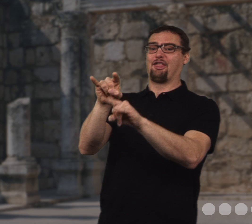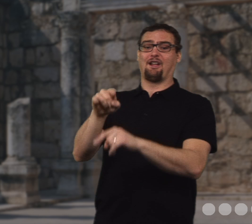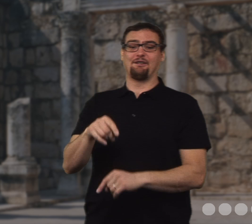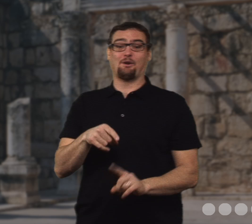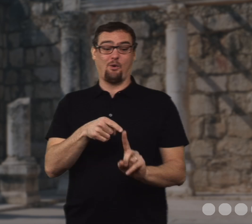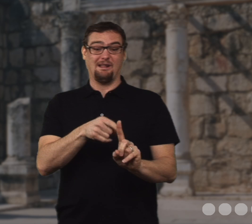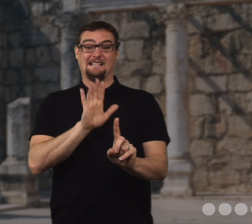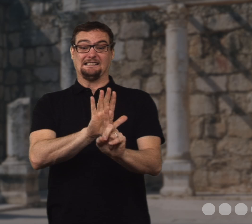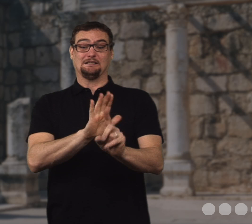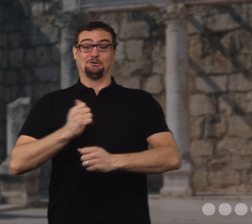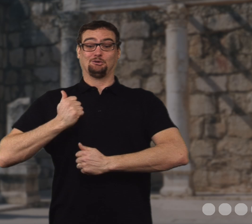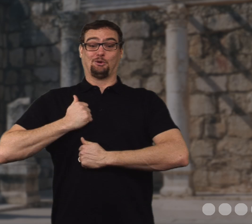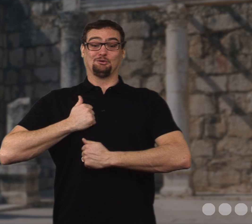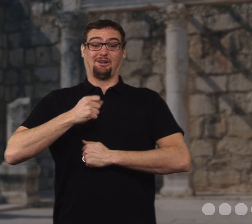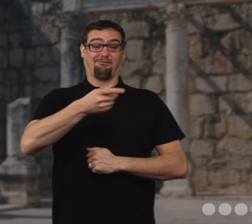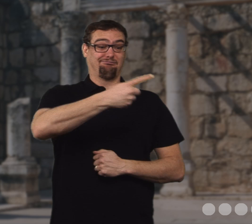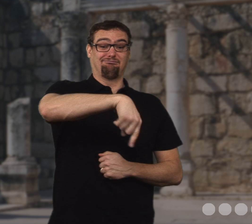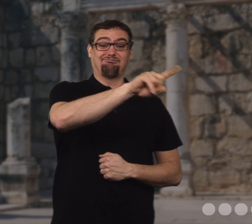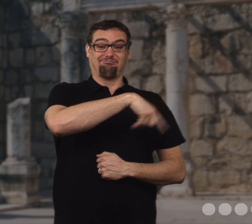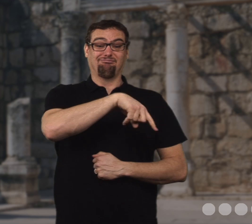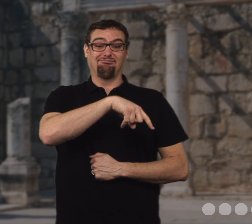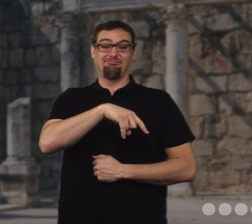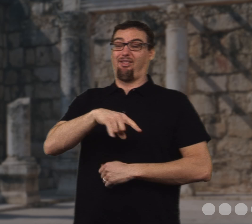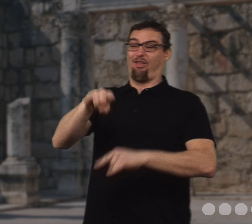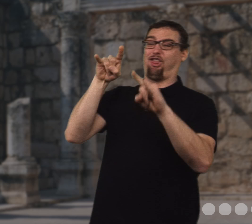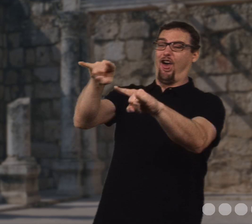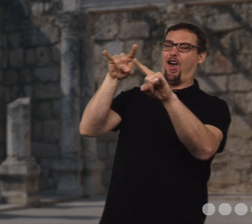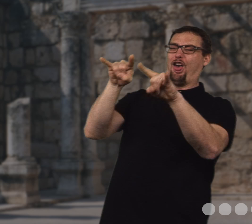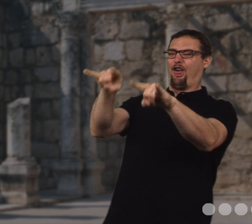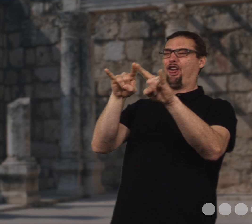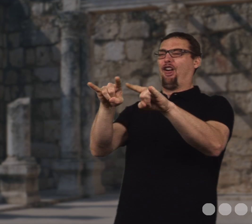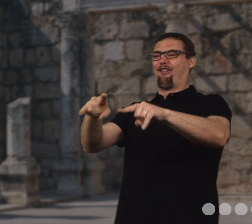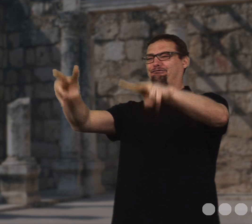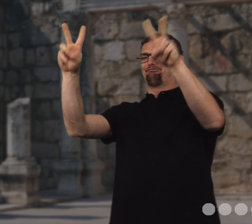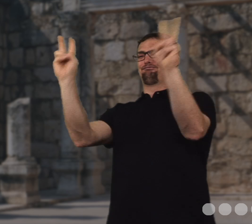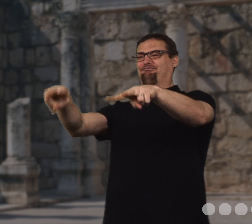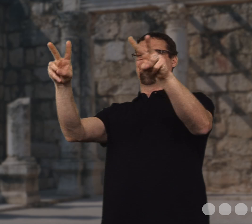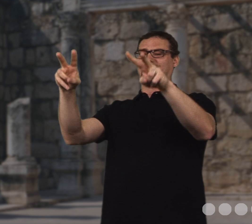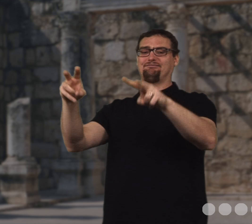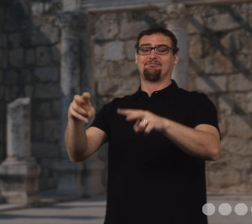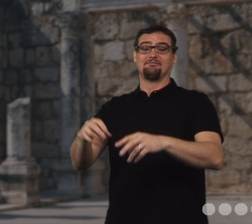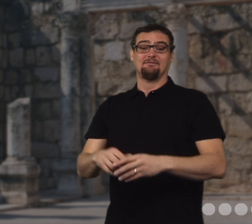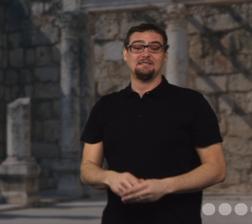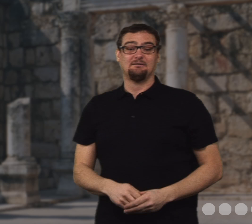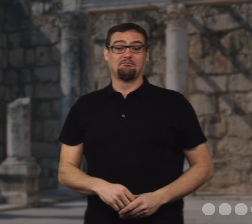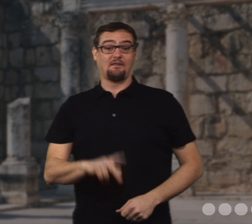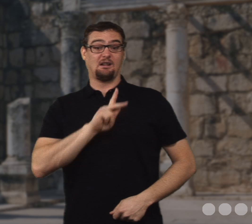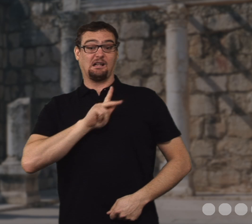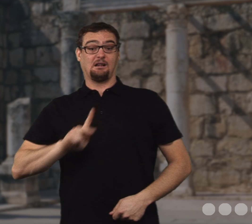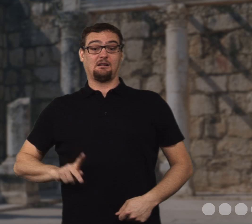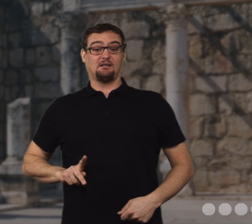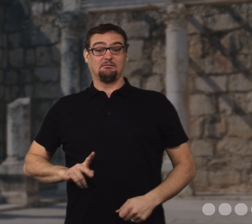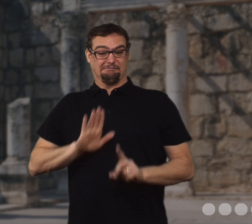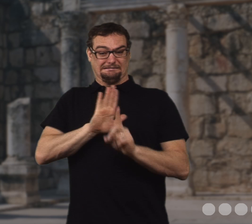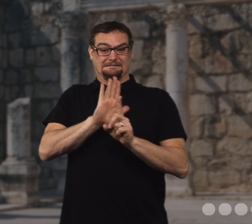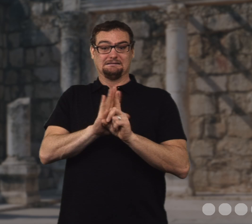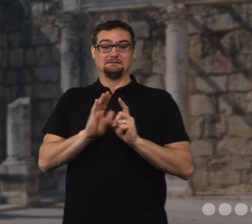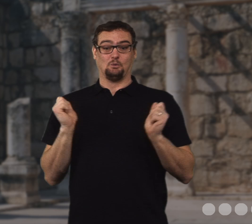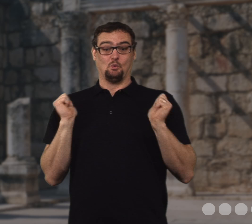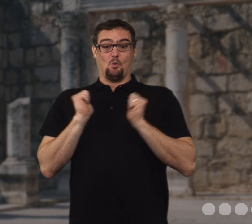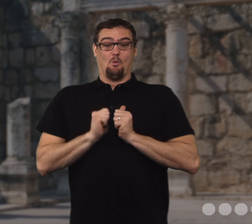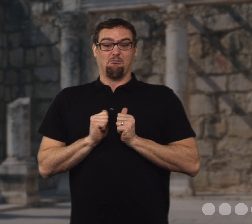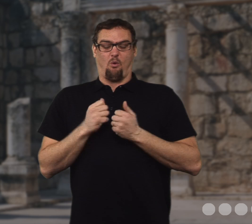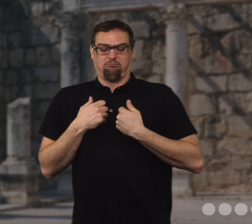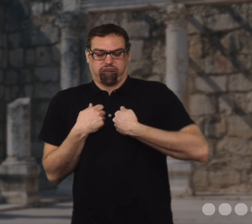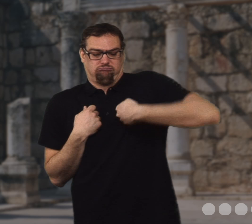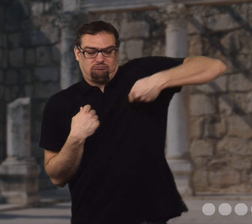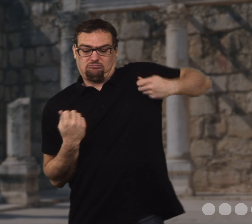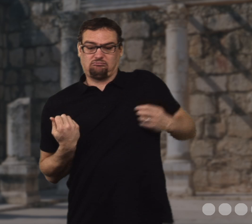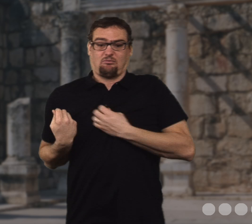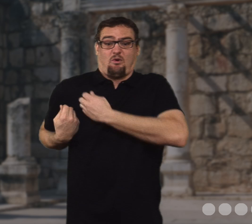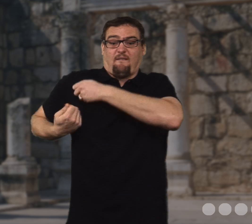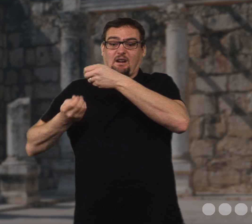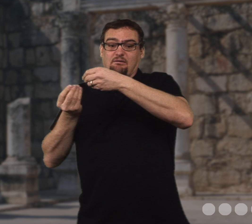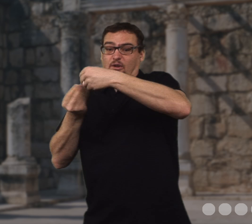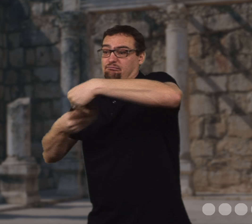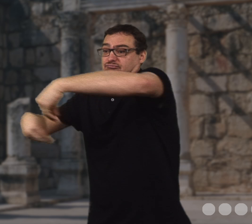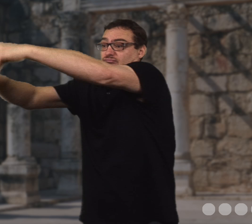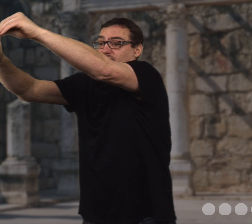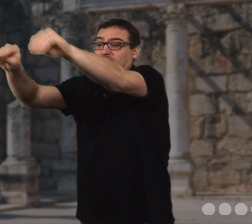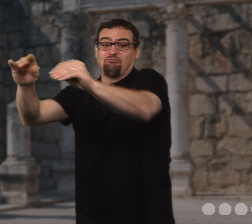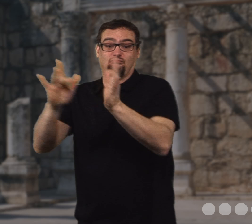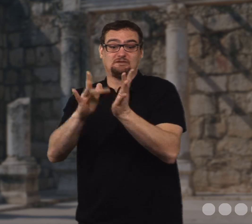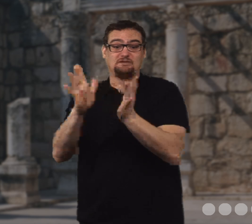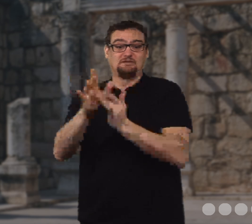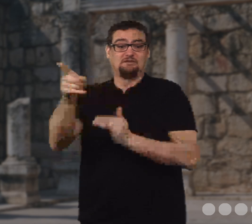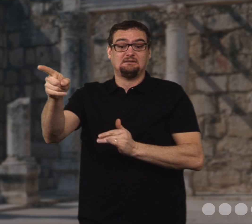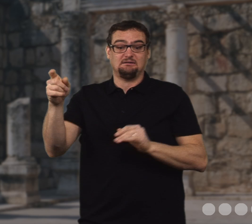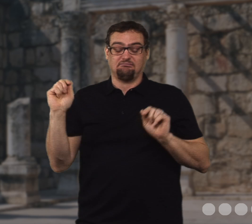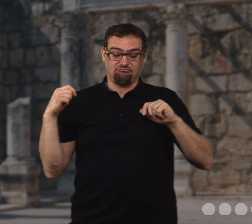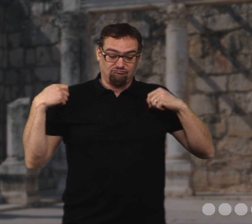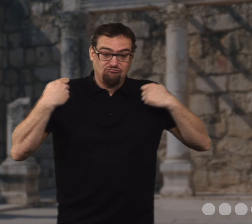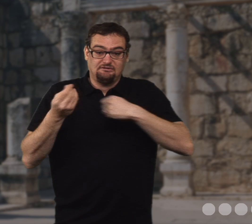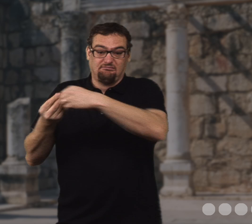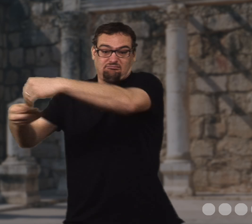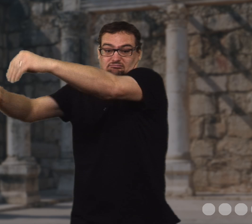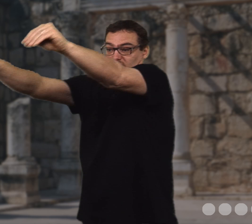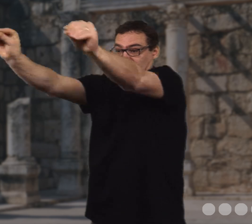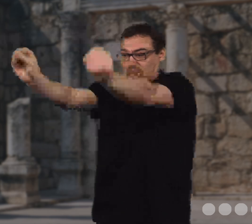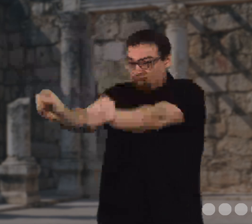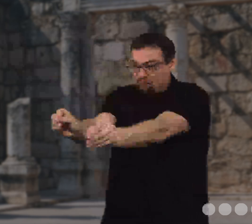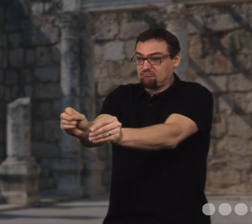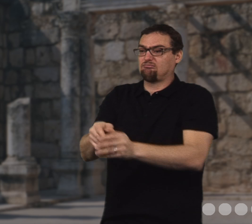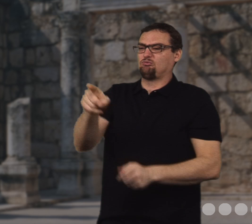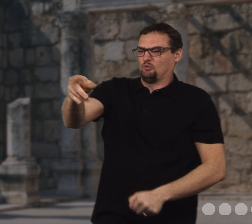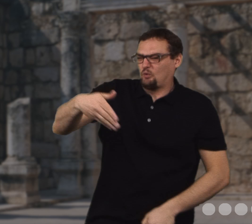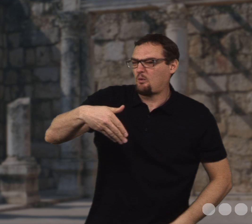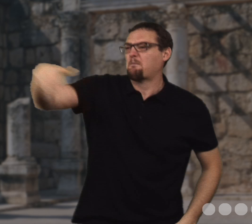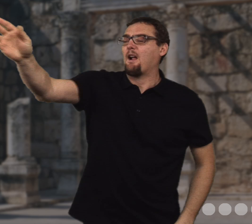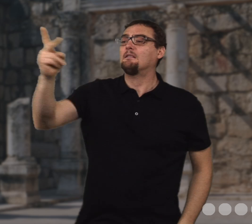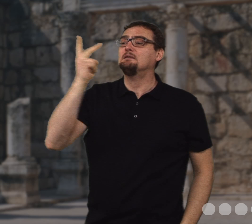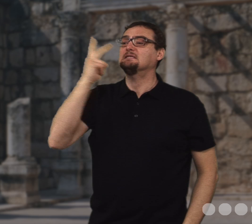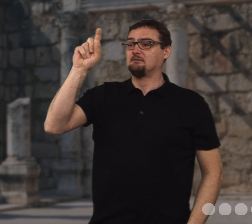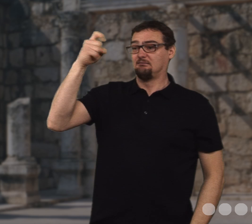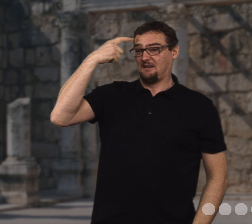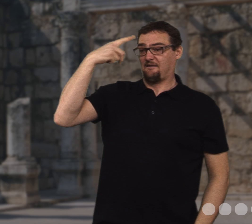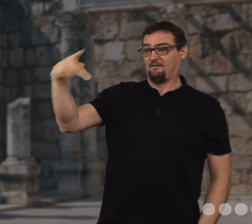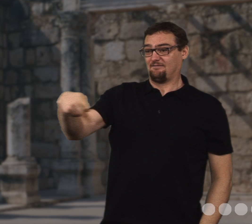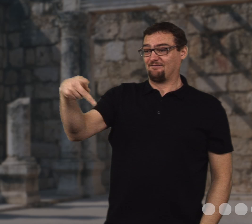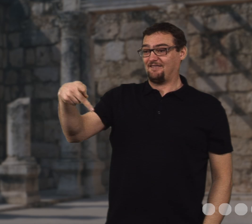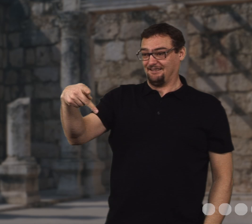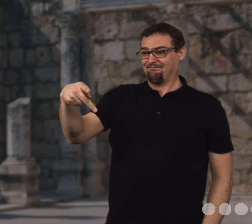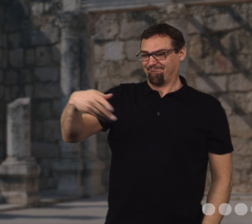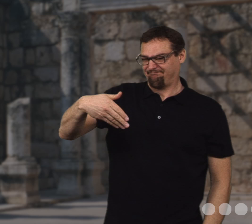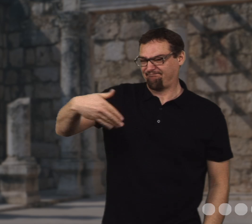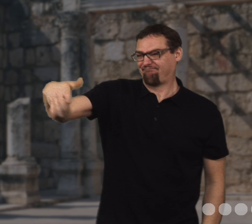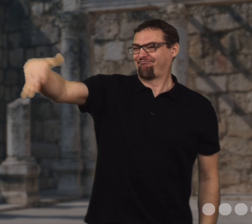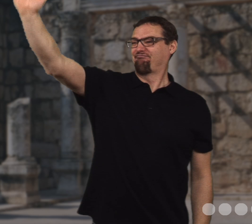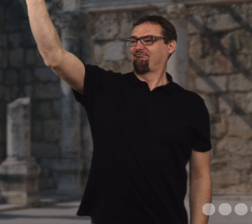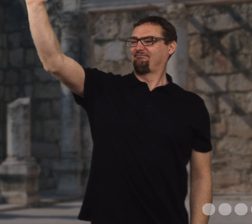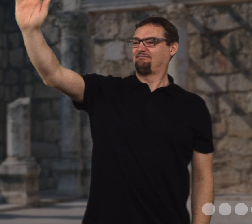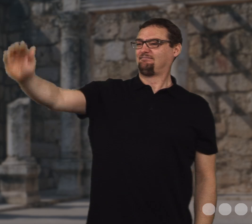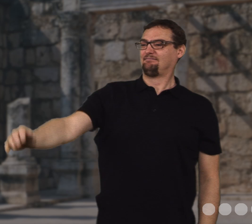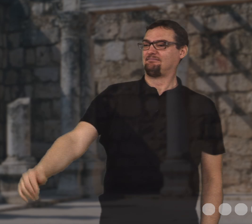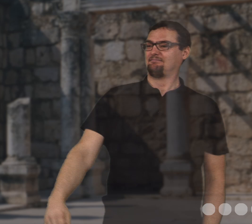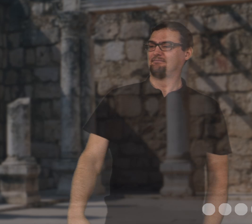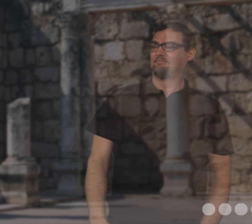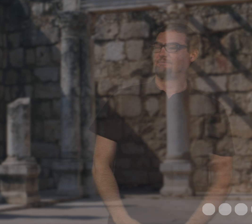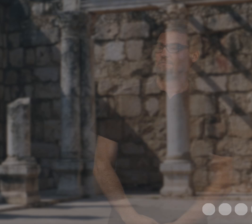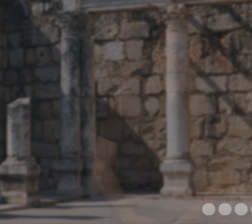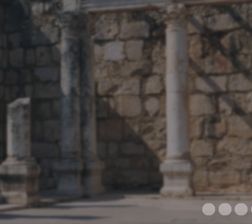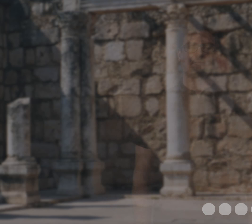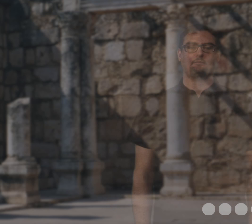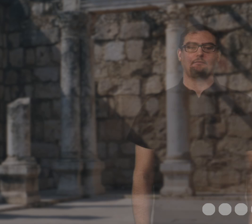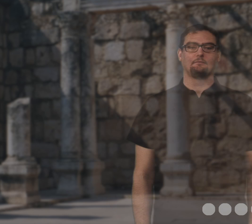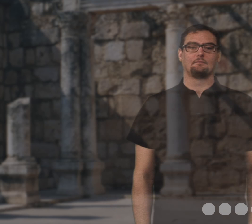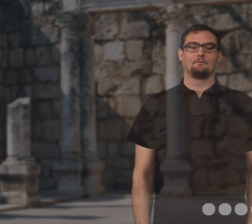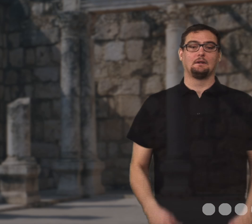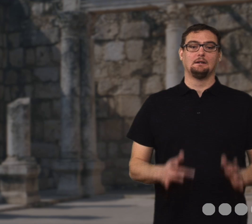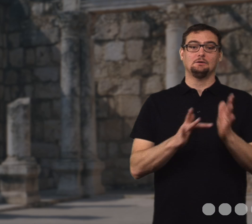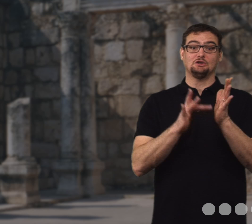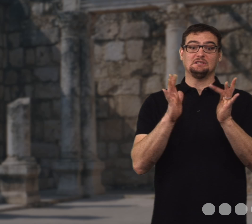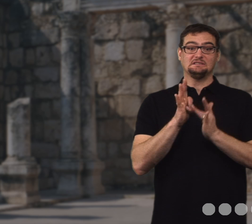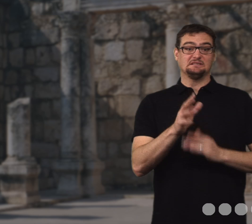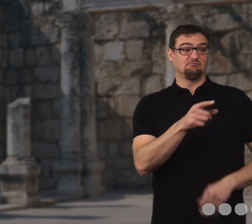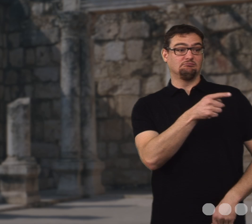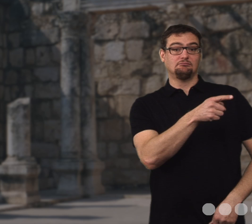Dressing Him in a fine robe, they sent Him back to Pilate.